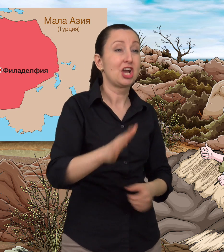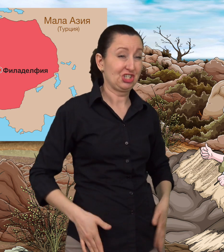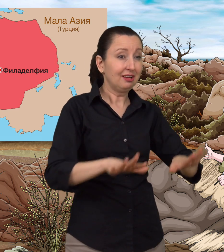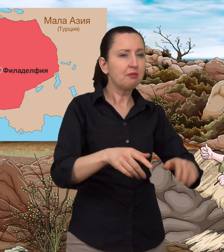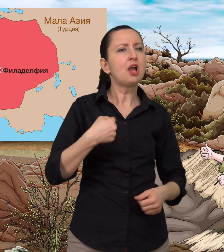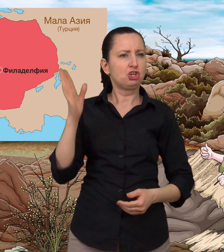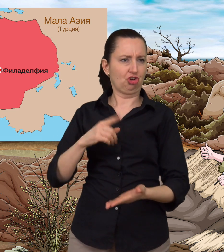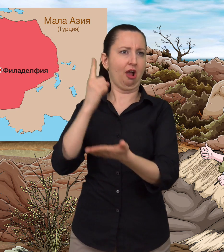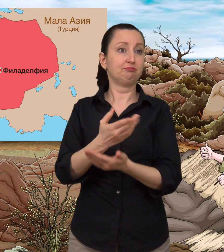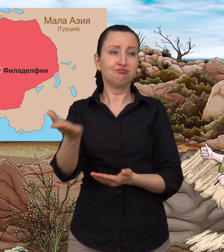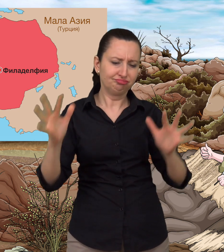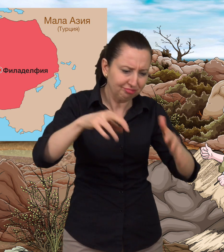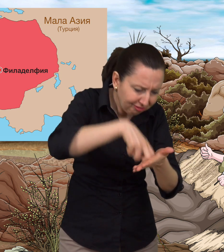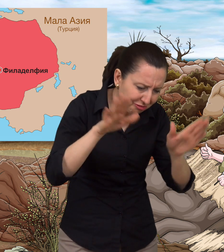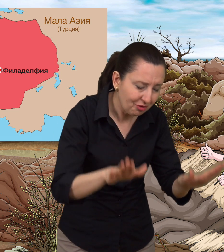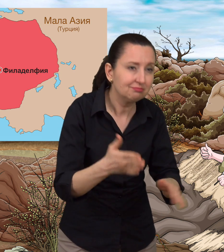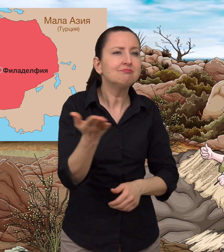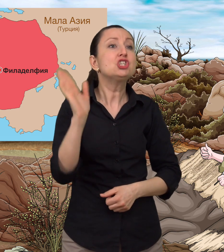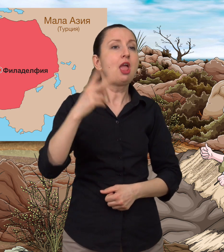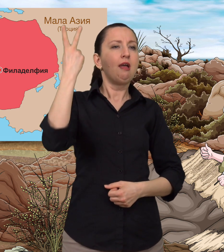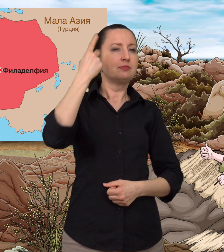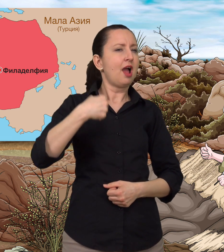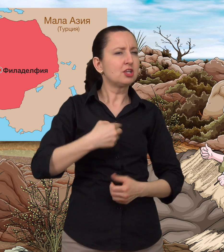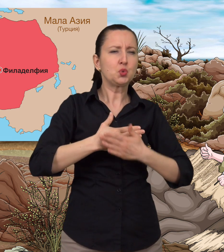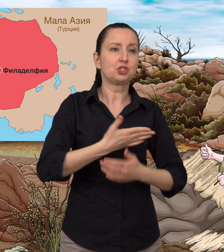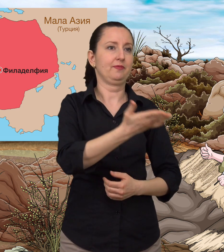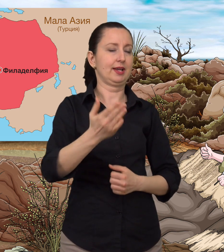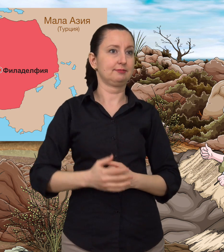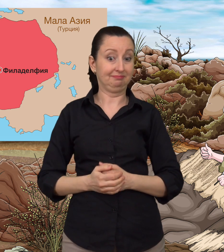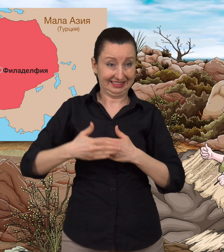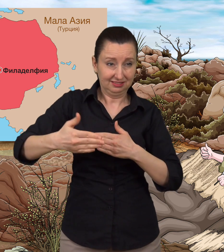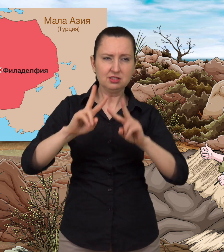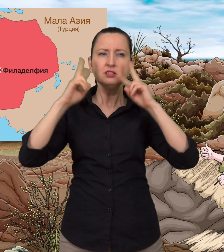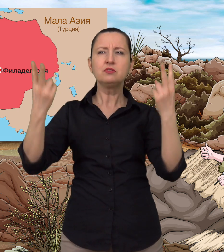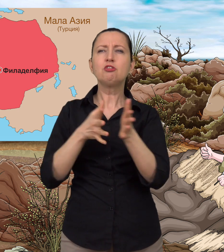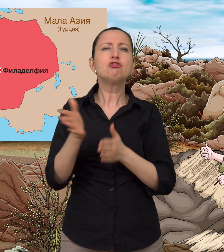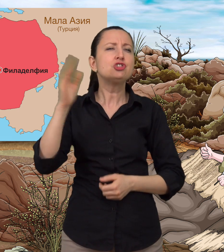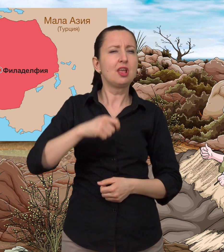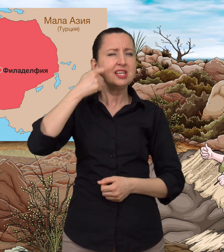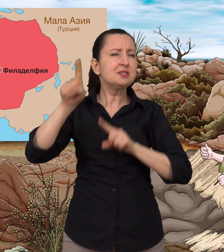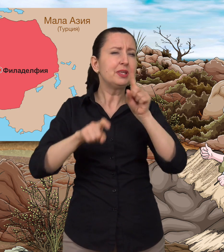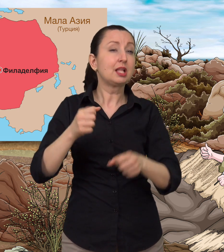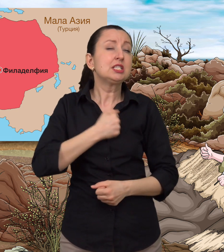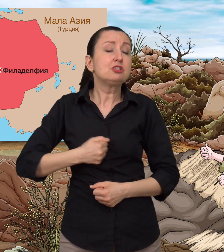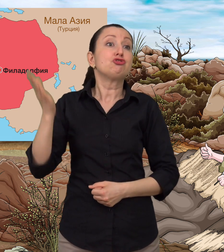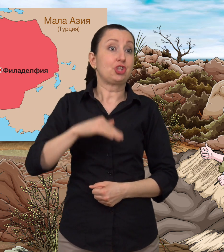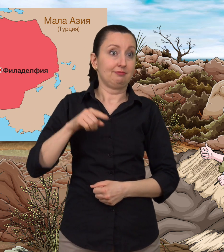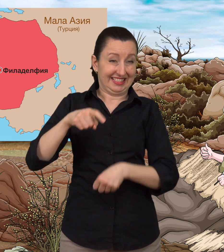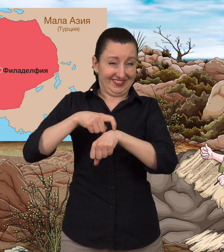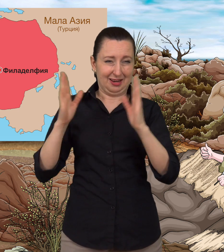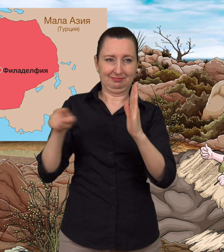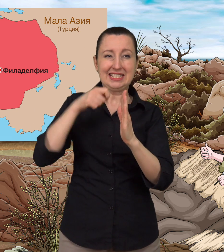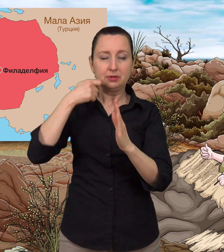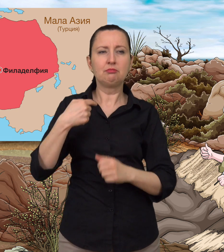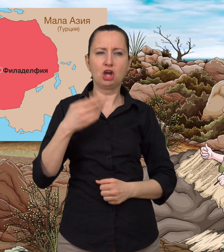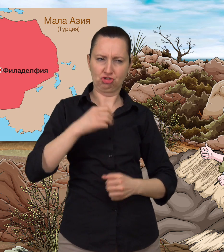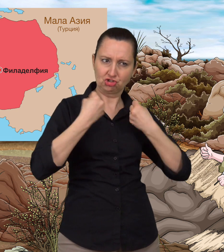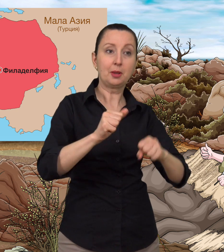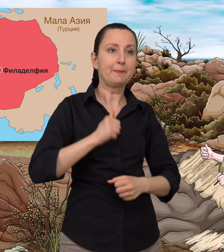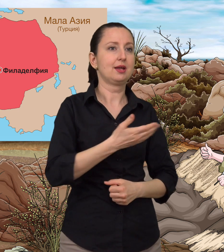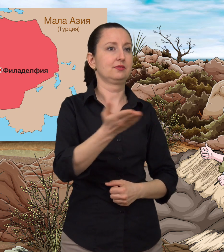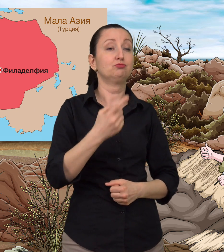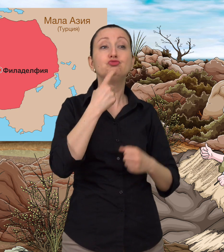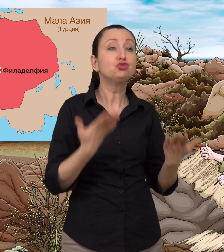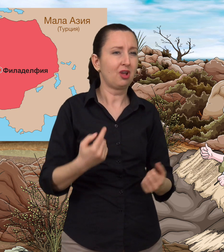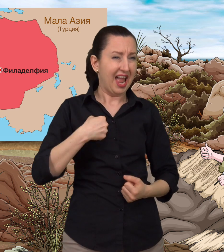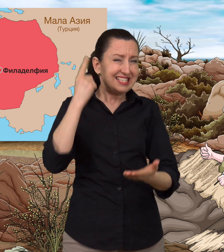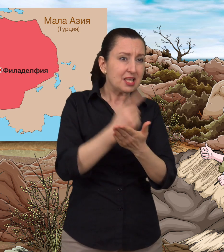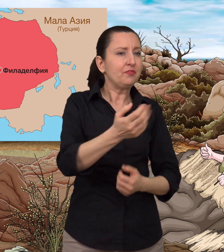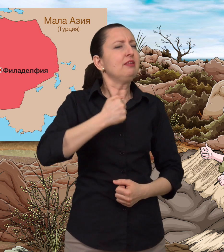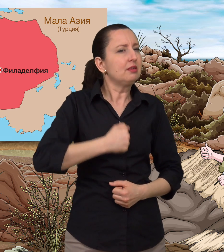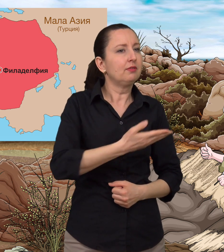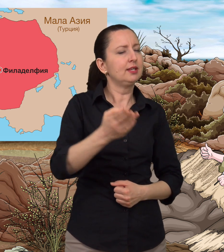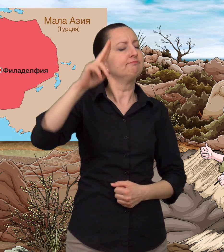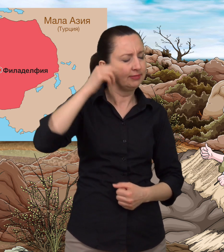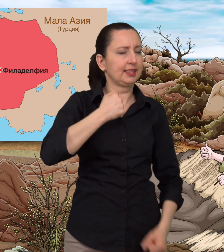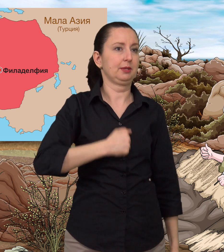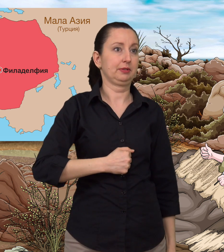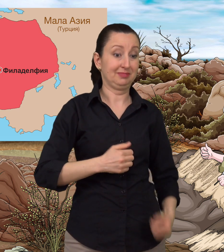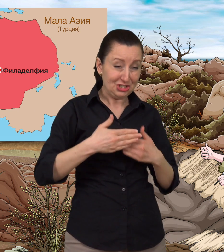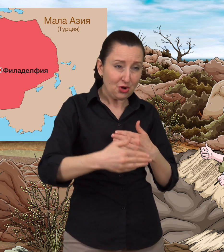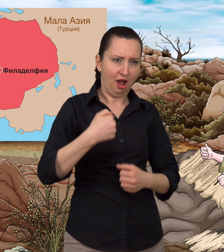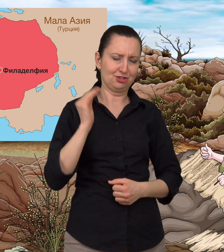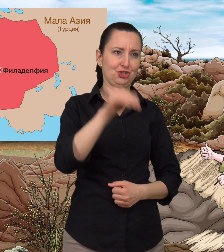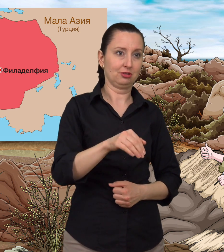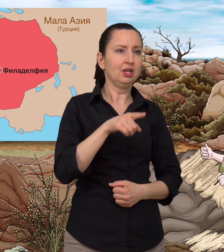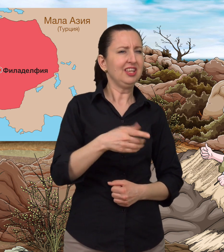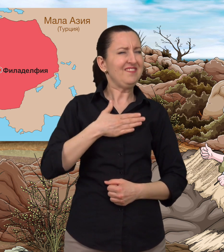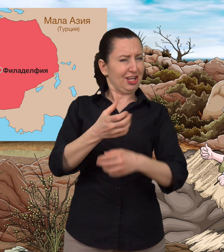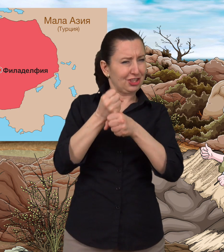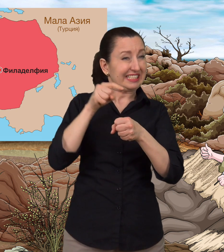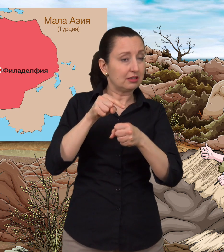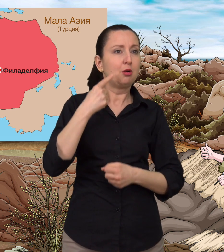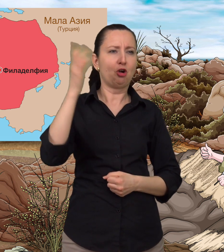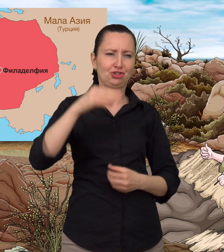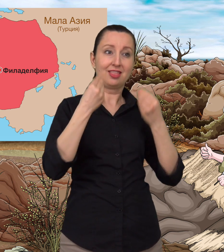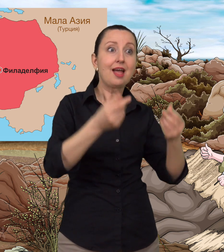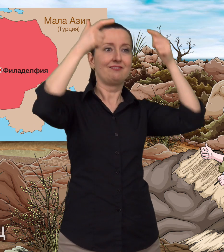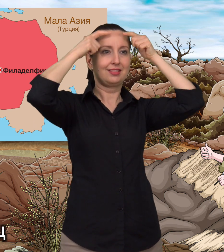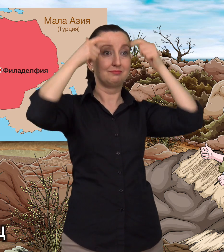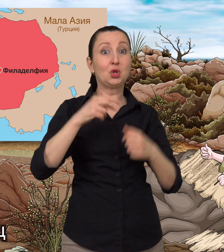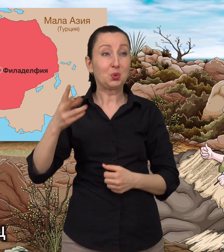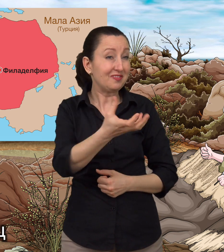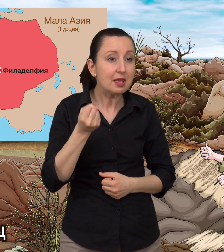Because you have kept My command to persevere, I will also keep you from the hour of testing that is about to come upon the whole world, to test those who dwell on the earth.